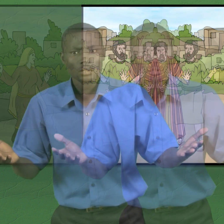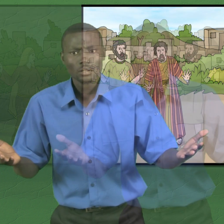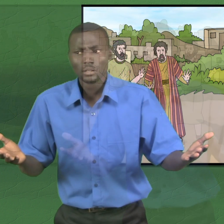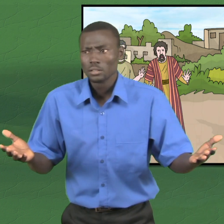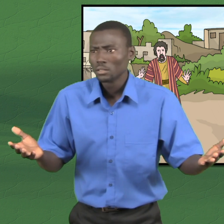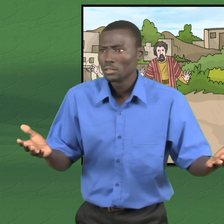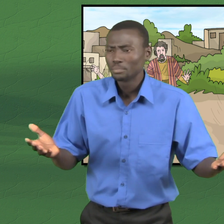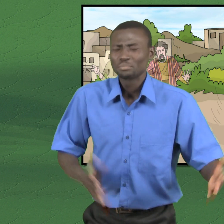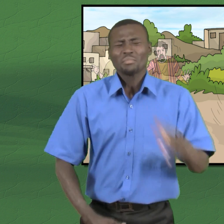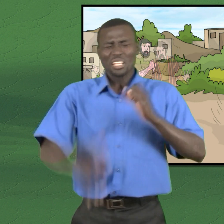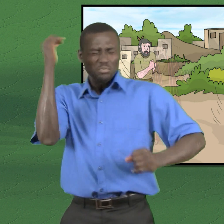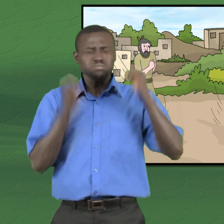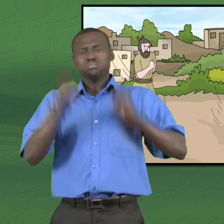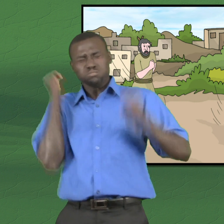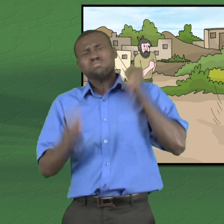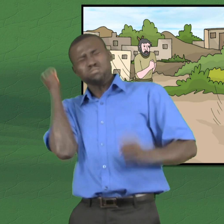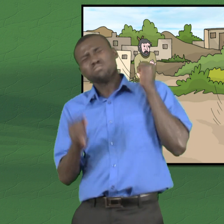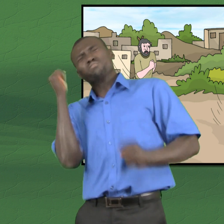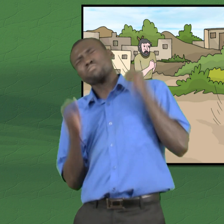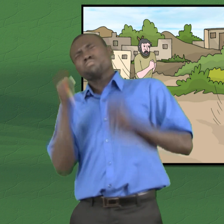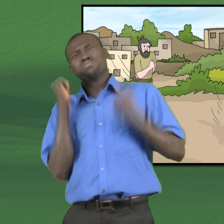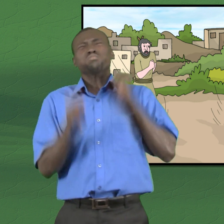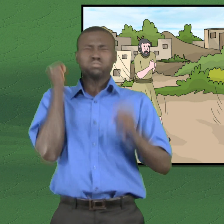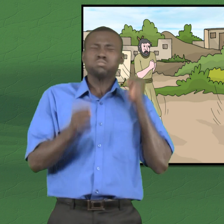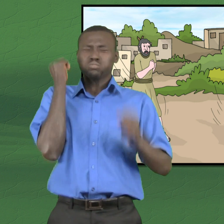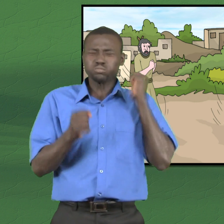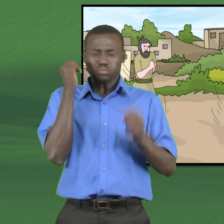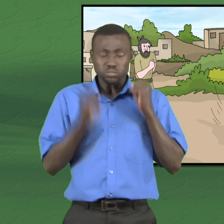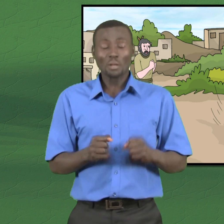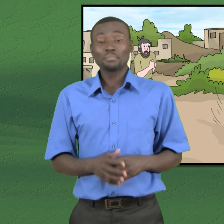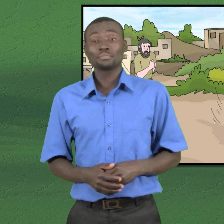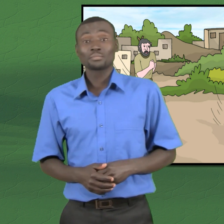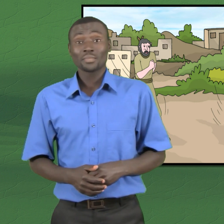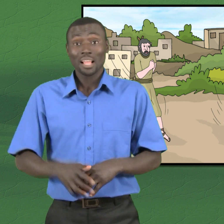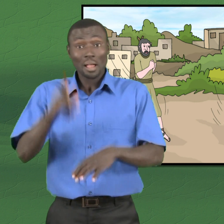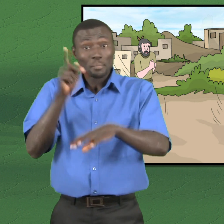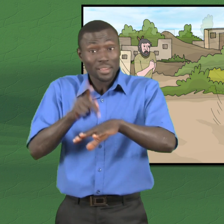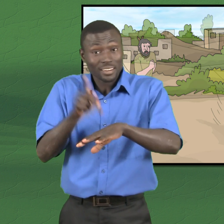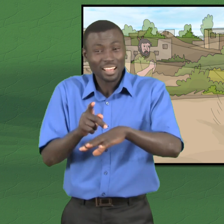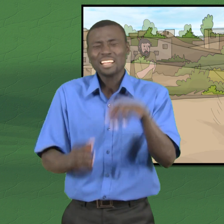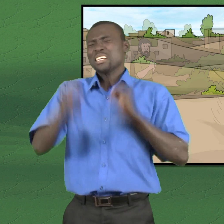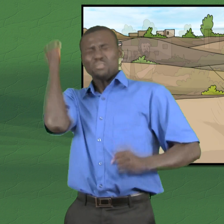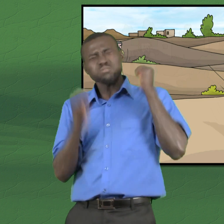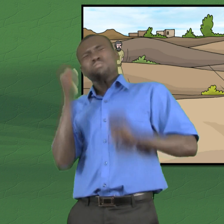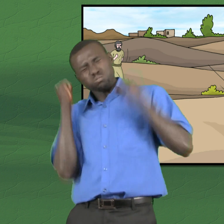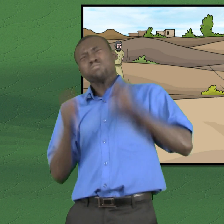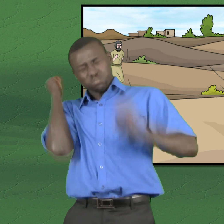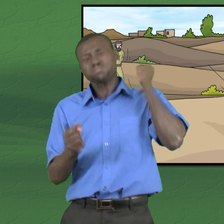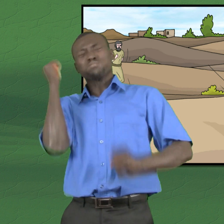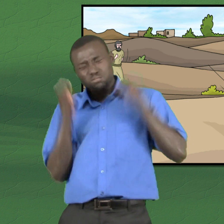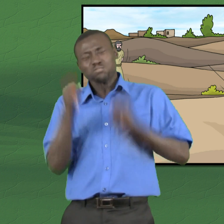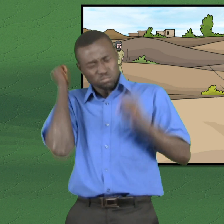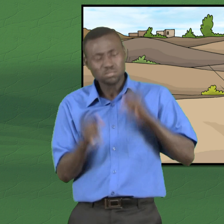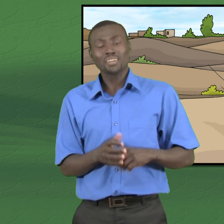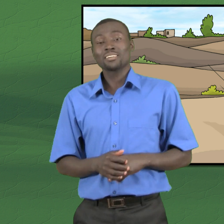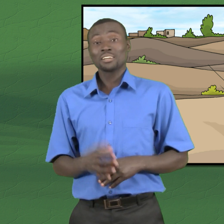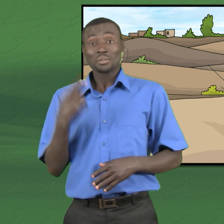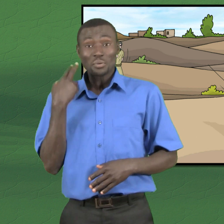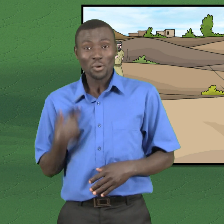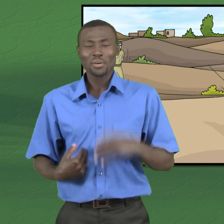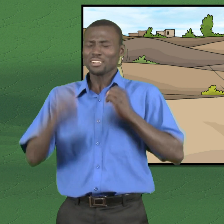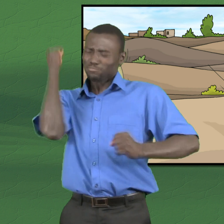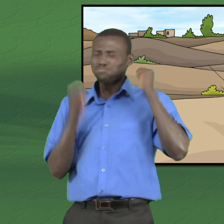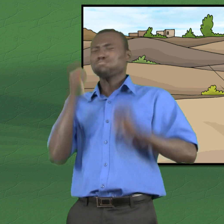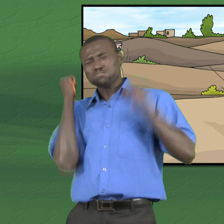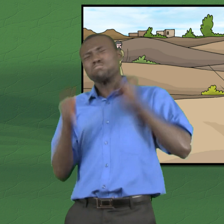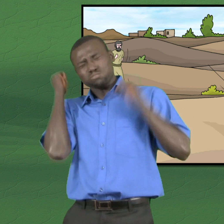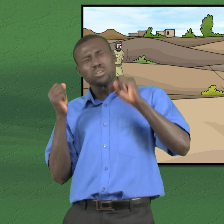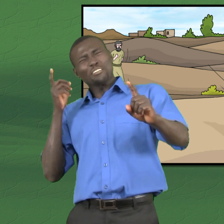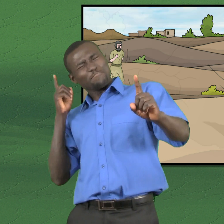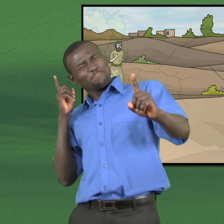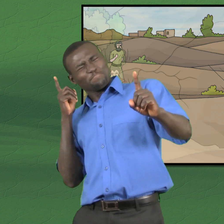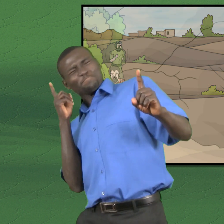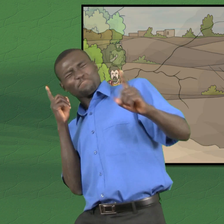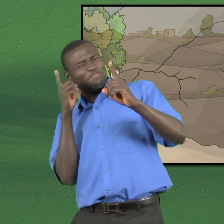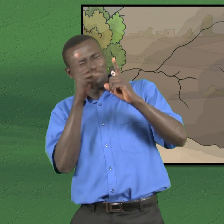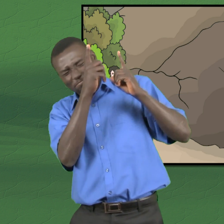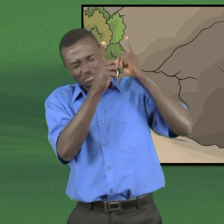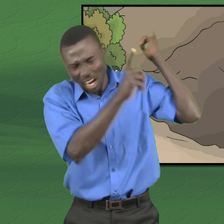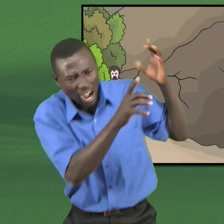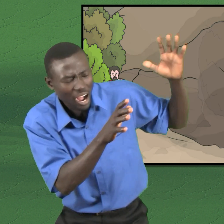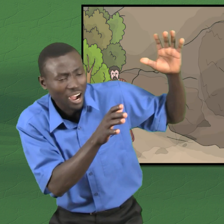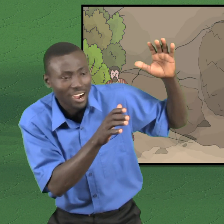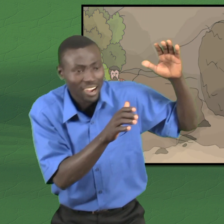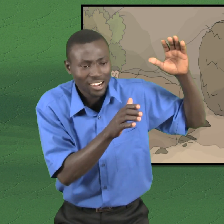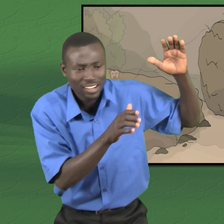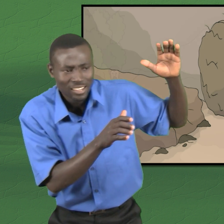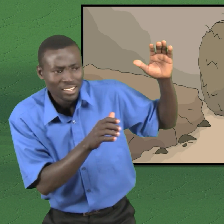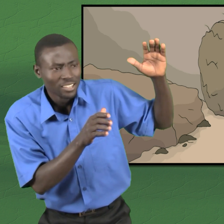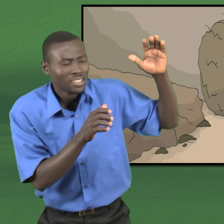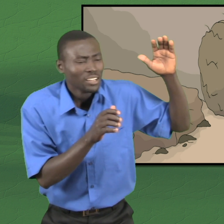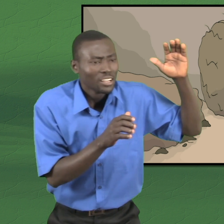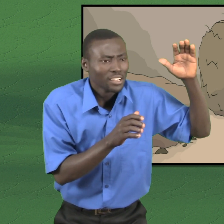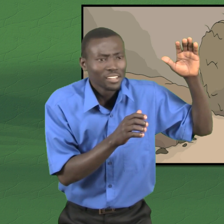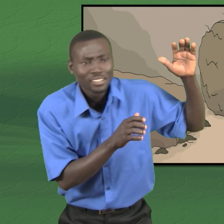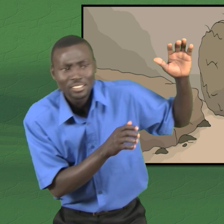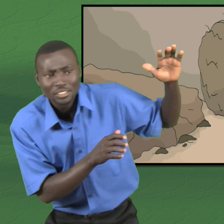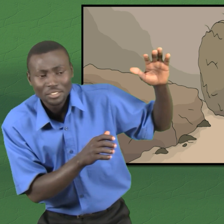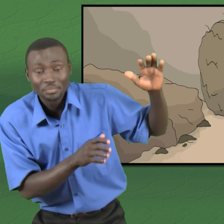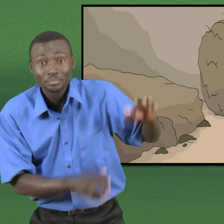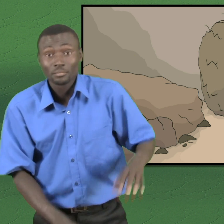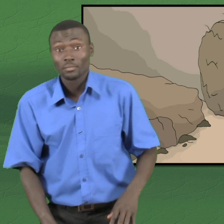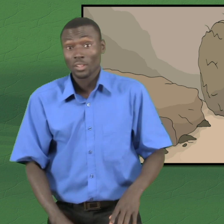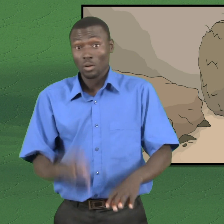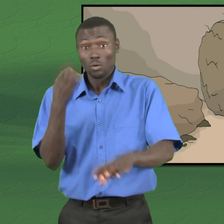Then Peter and the other disciple set out for the tomb. The two were running together, but the other disciple outran Peter and reached the tomb first.